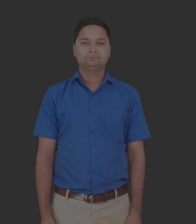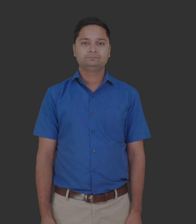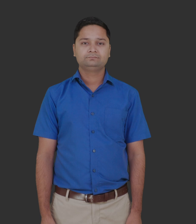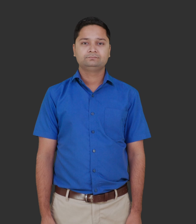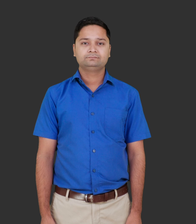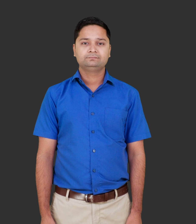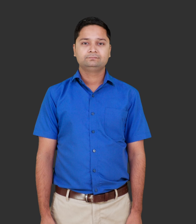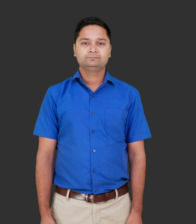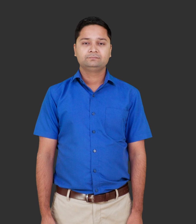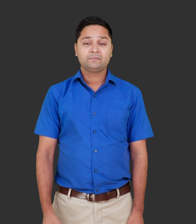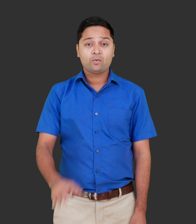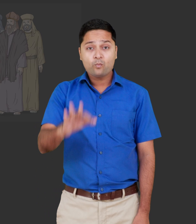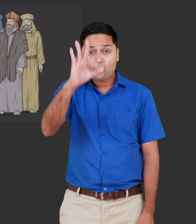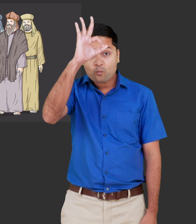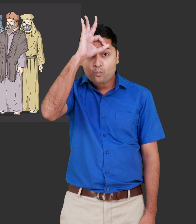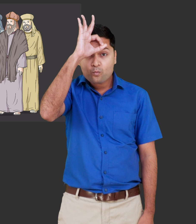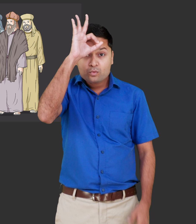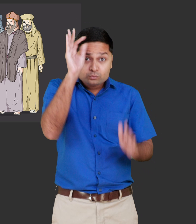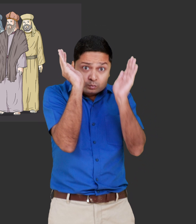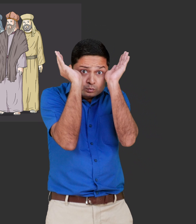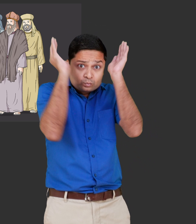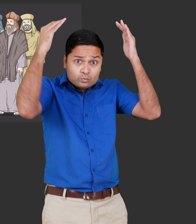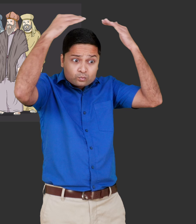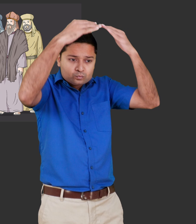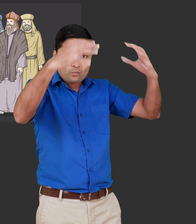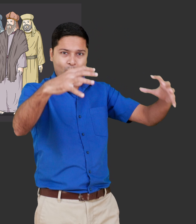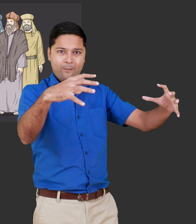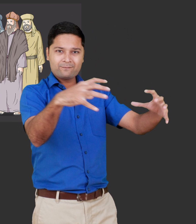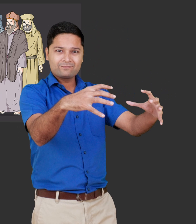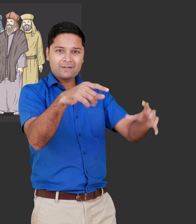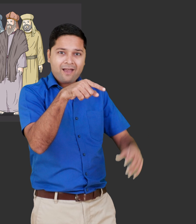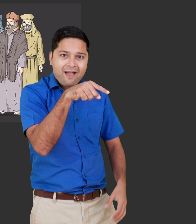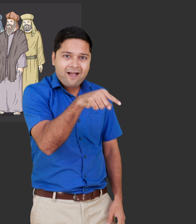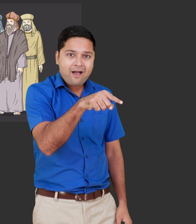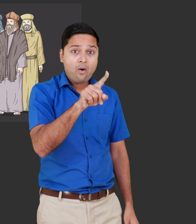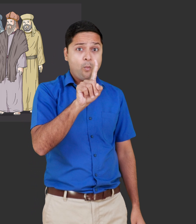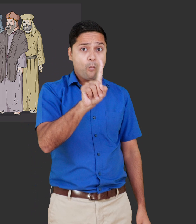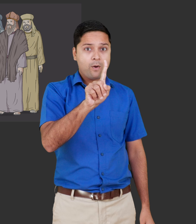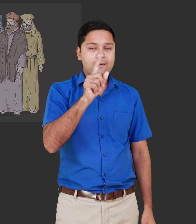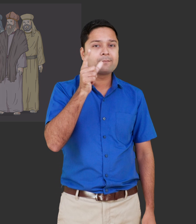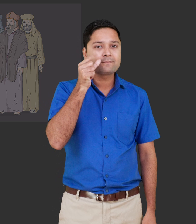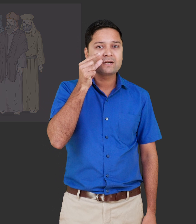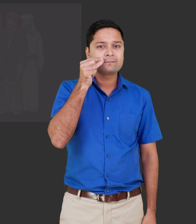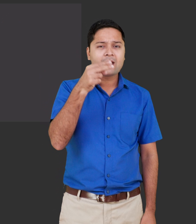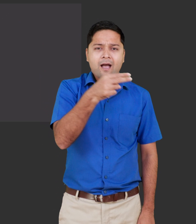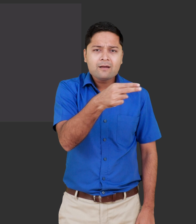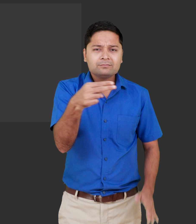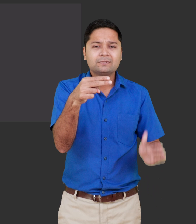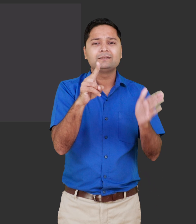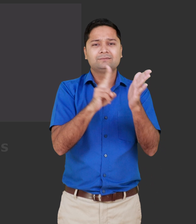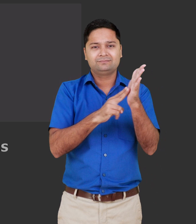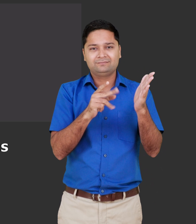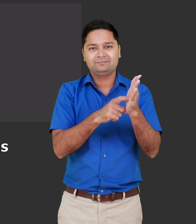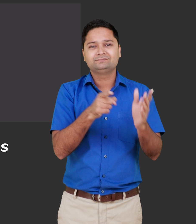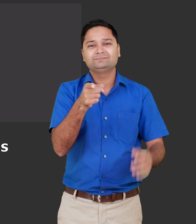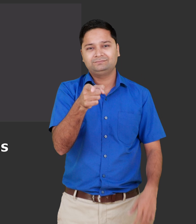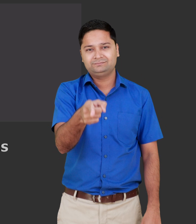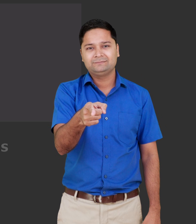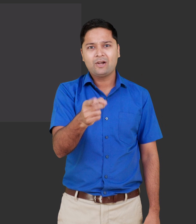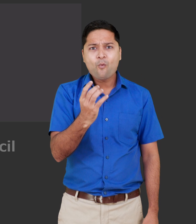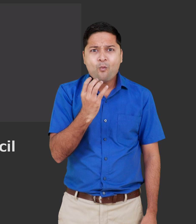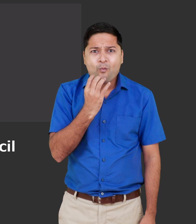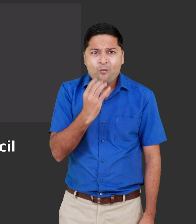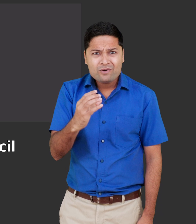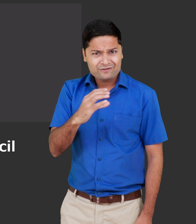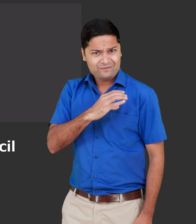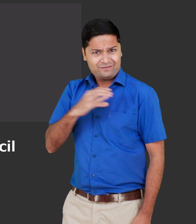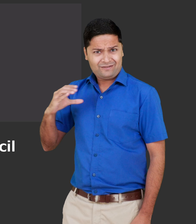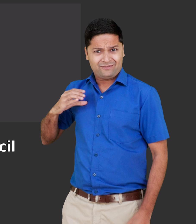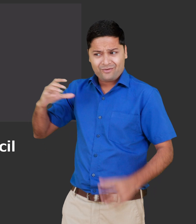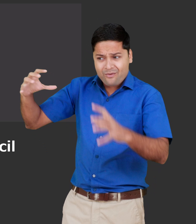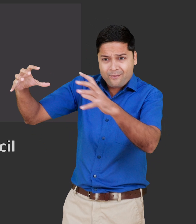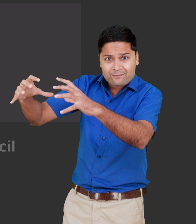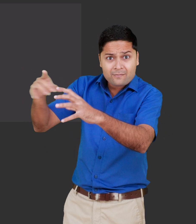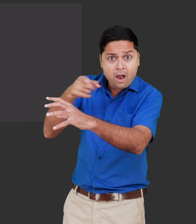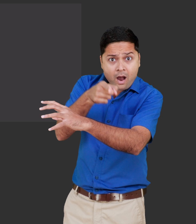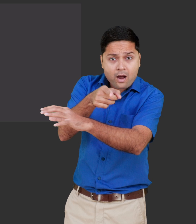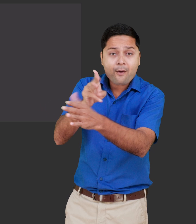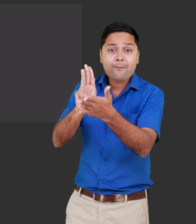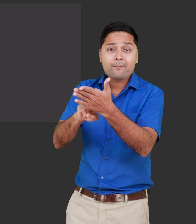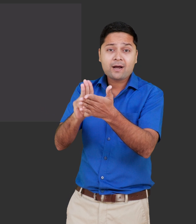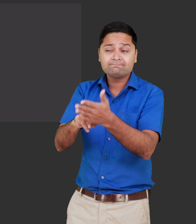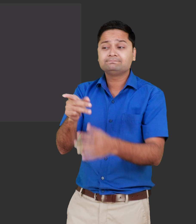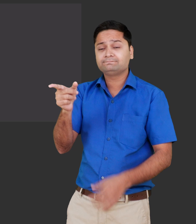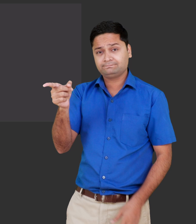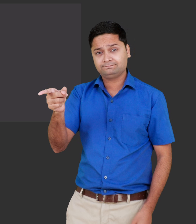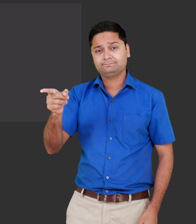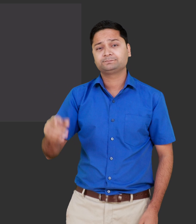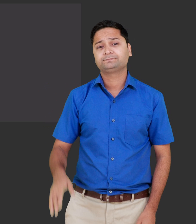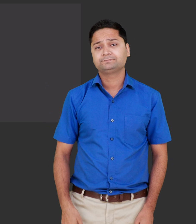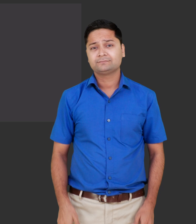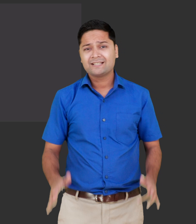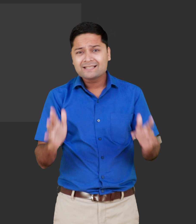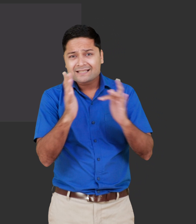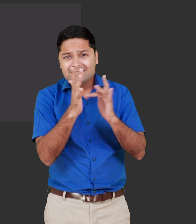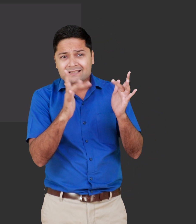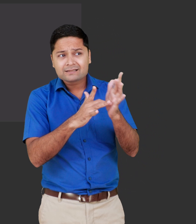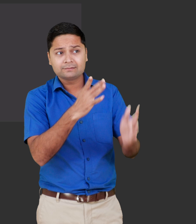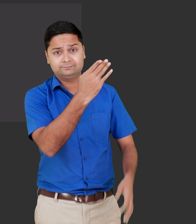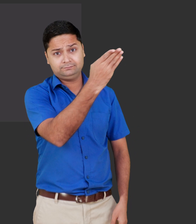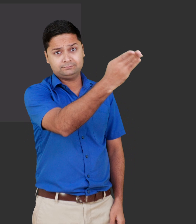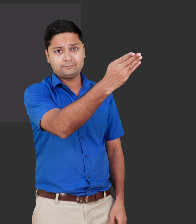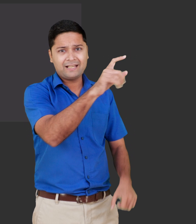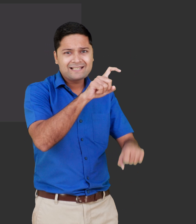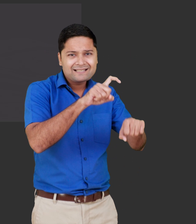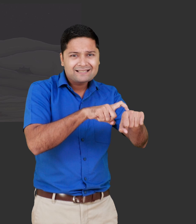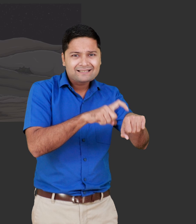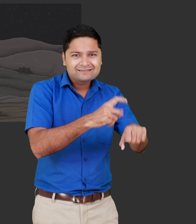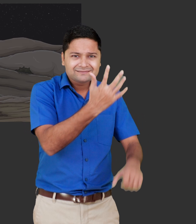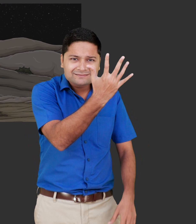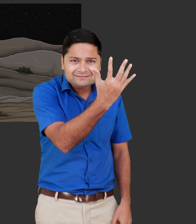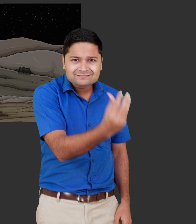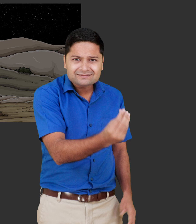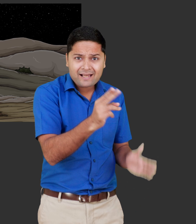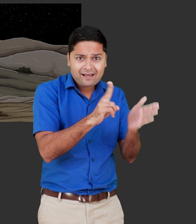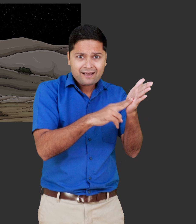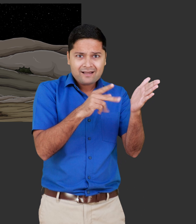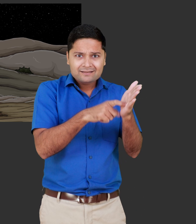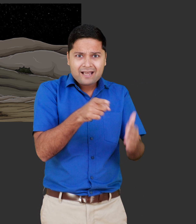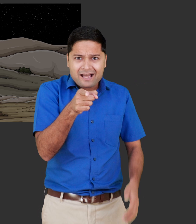Now there was a man of the Pharisees named Nicodemus, a leader of the Jews.